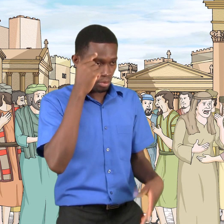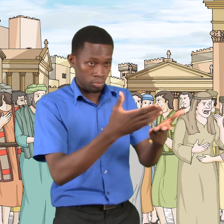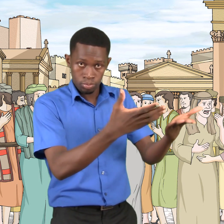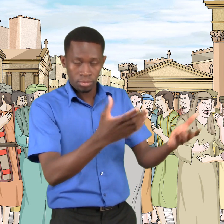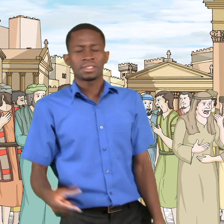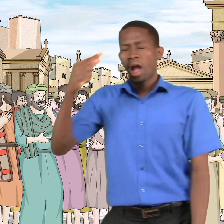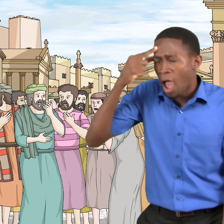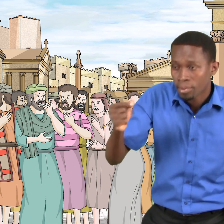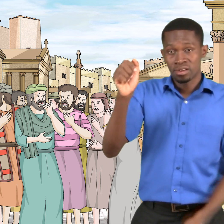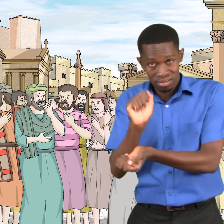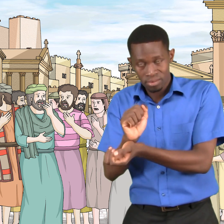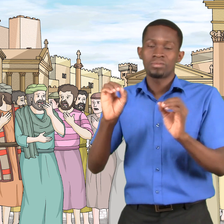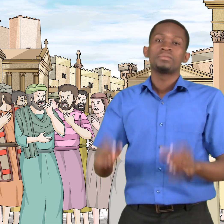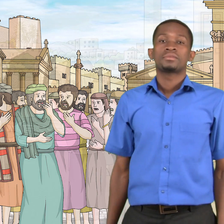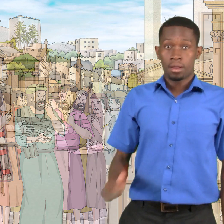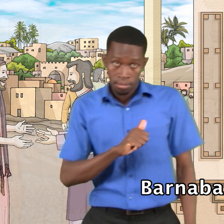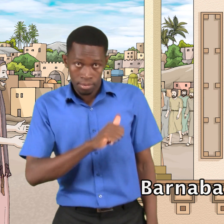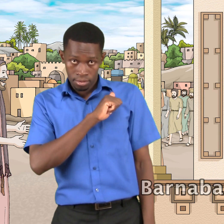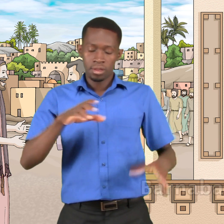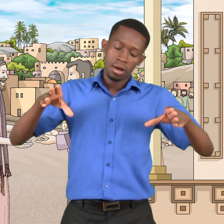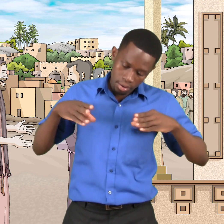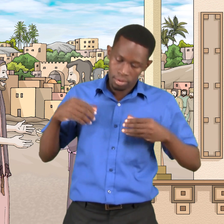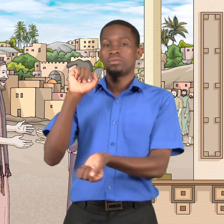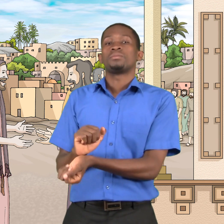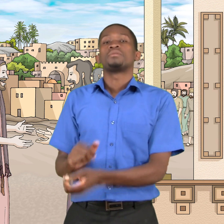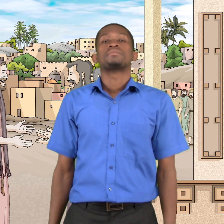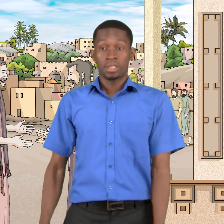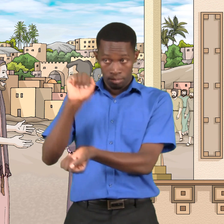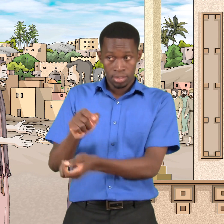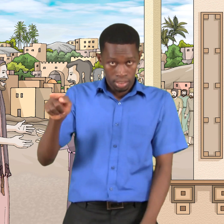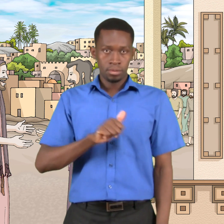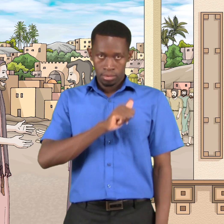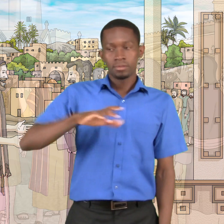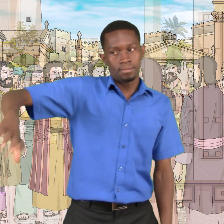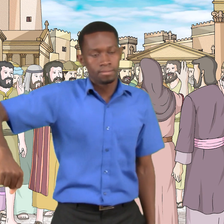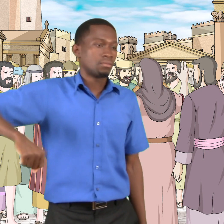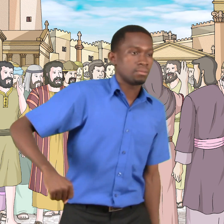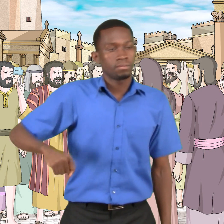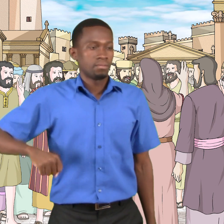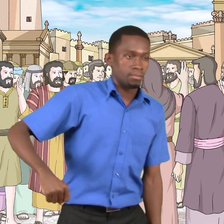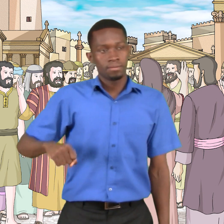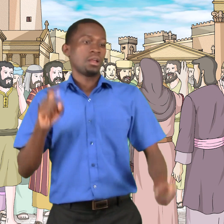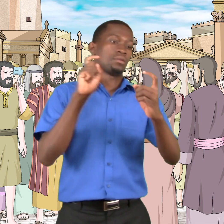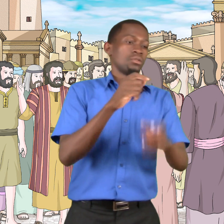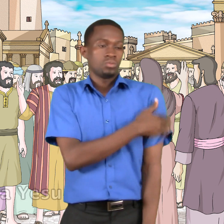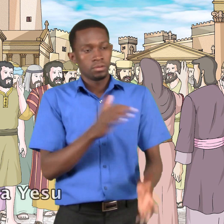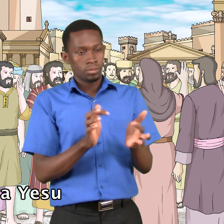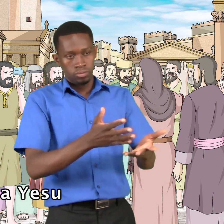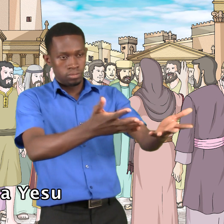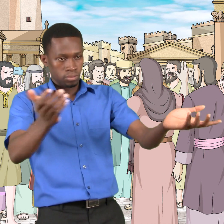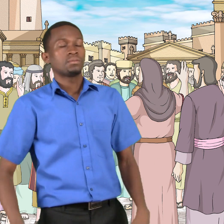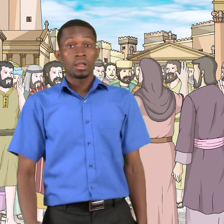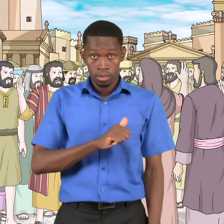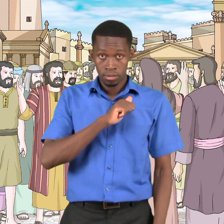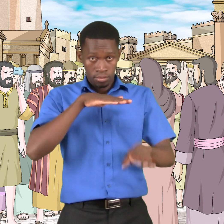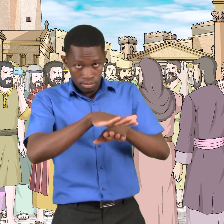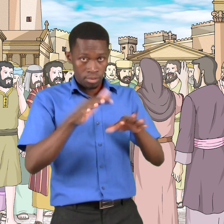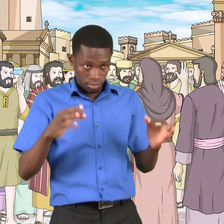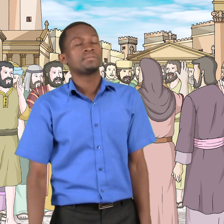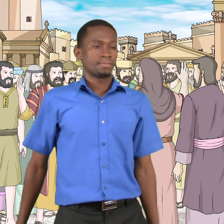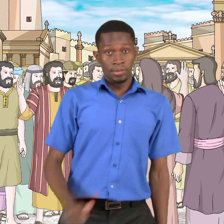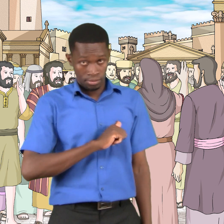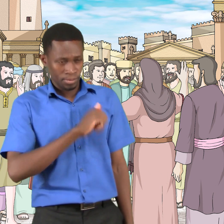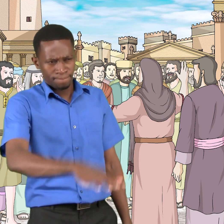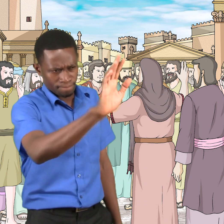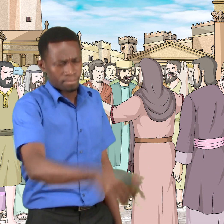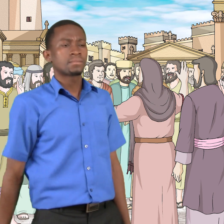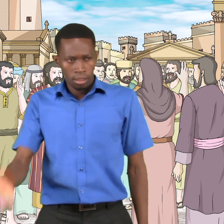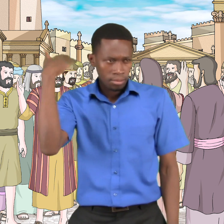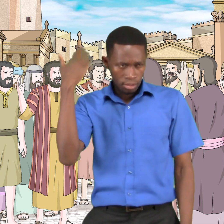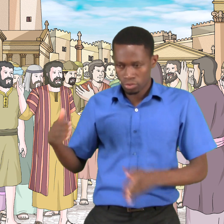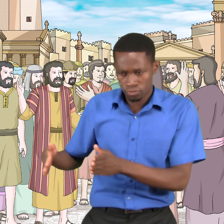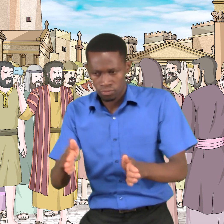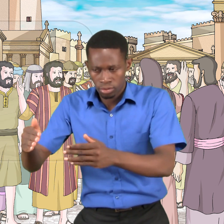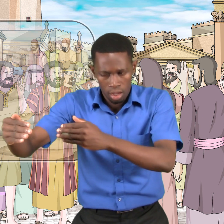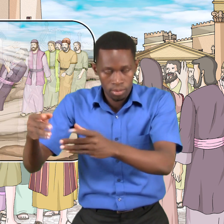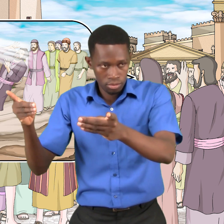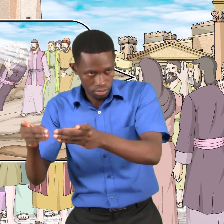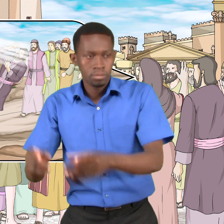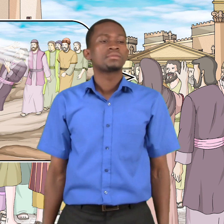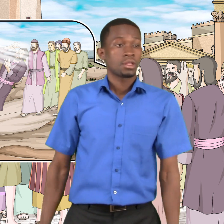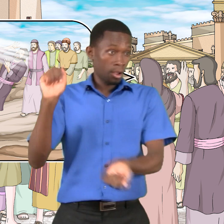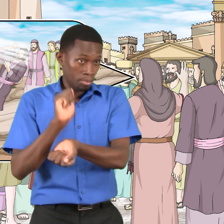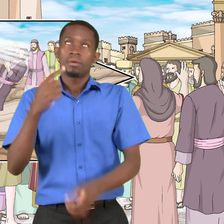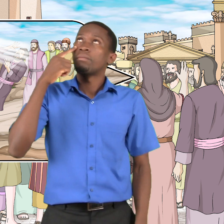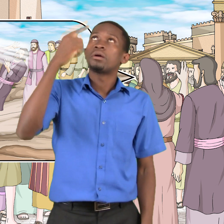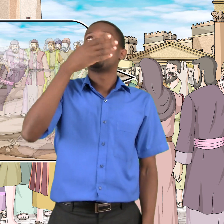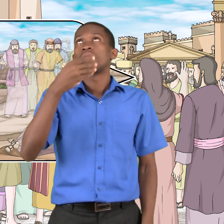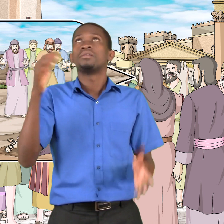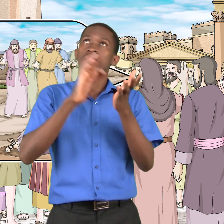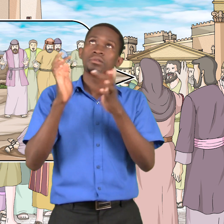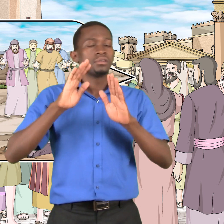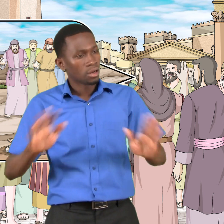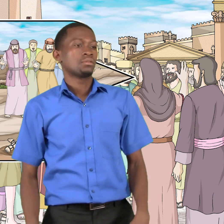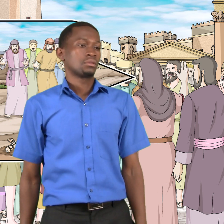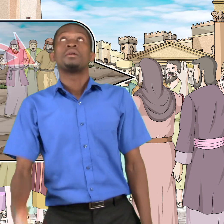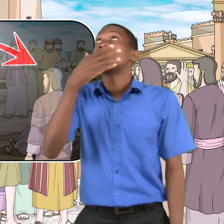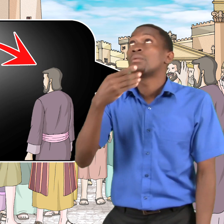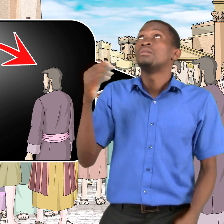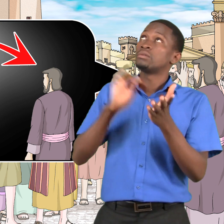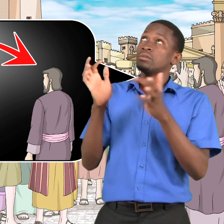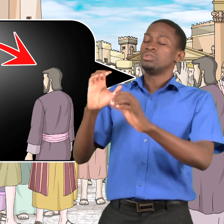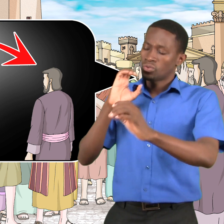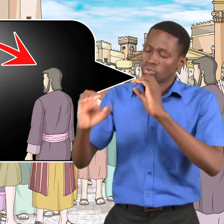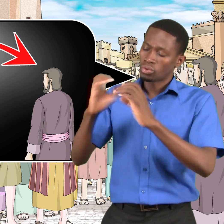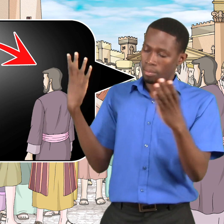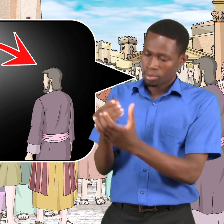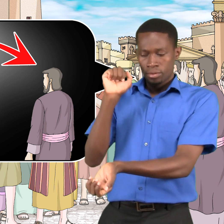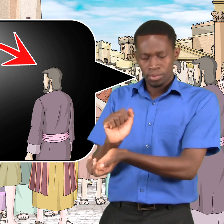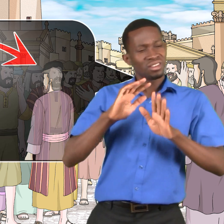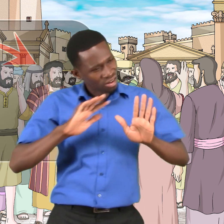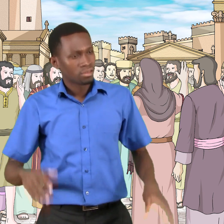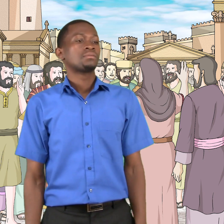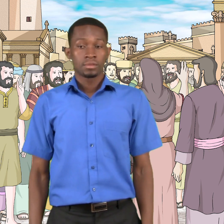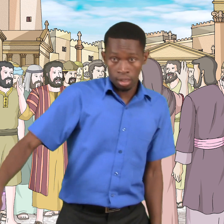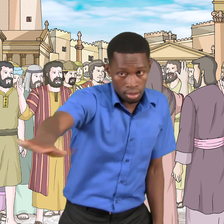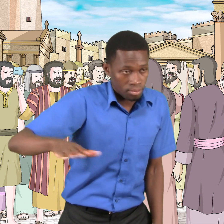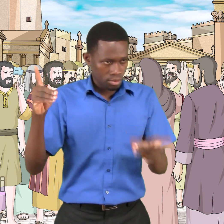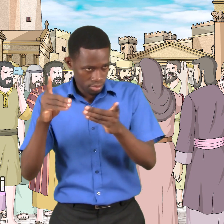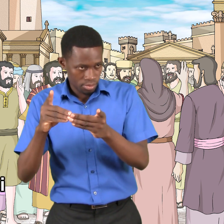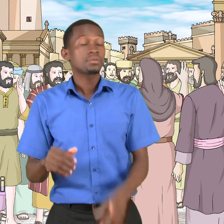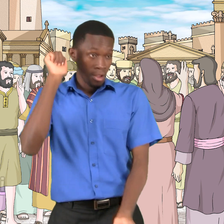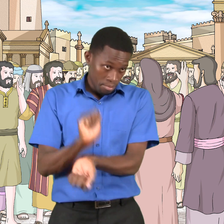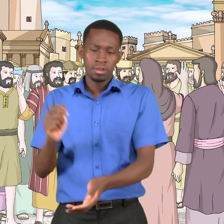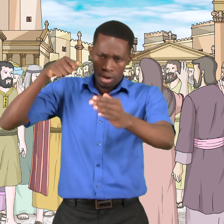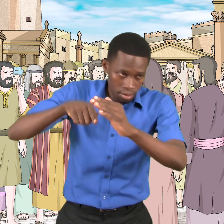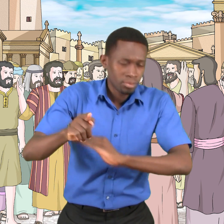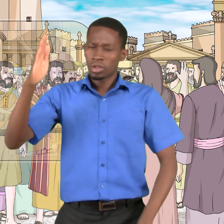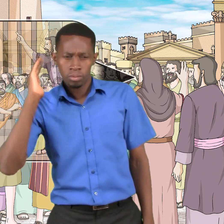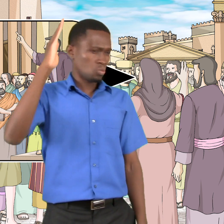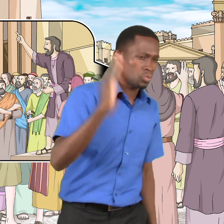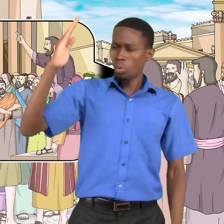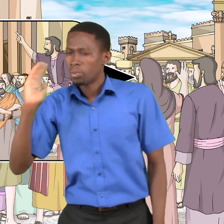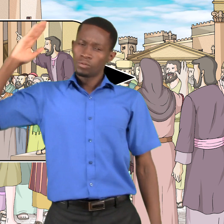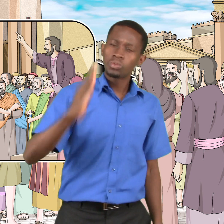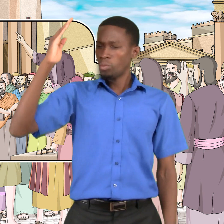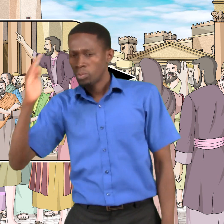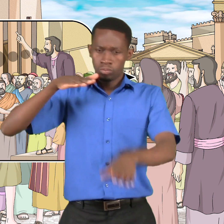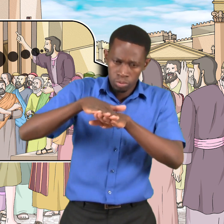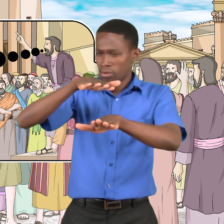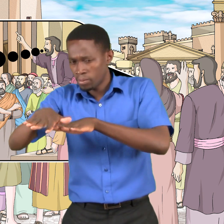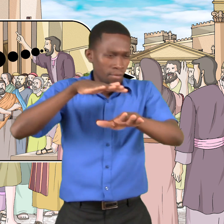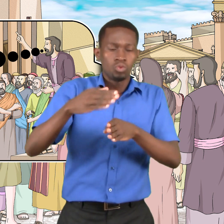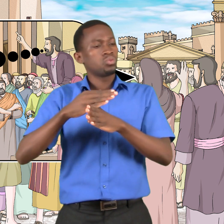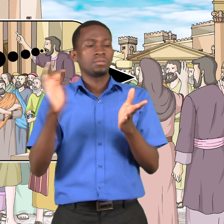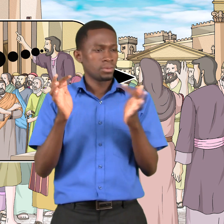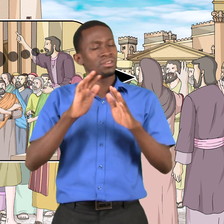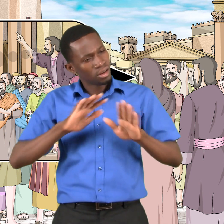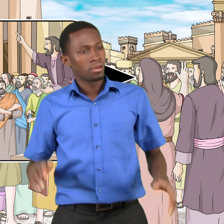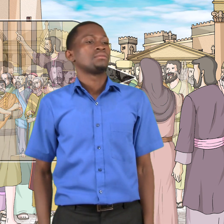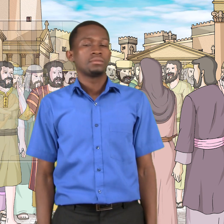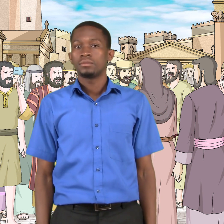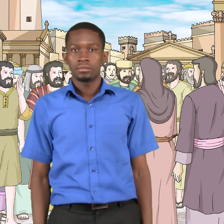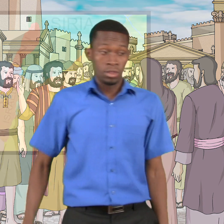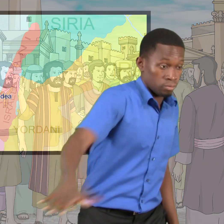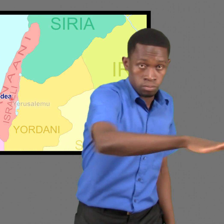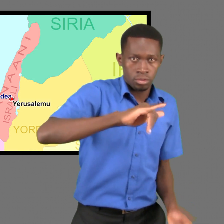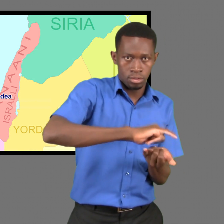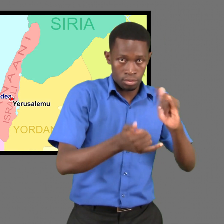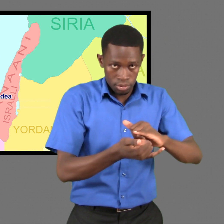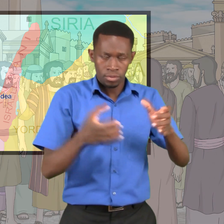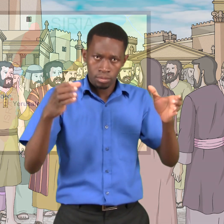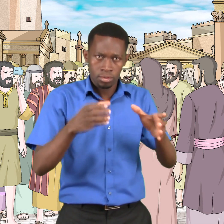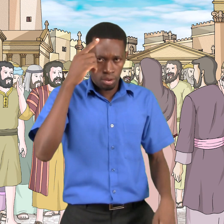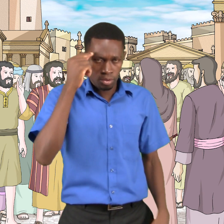Then Barnabas brought him to the apostles and described how Saul had seen the Lord, who spoke to him on the road to Damascus, and how Saul had spoken boldly in that city in the name of Jesus.